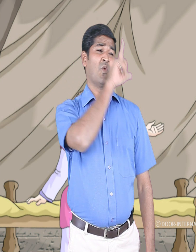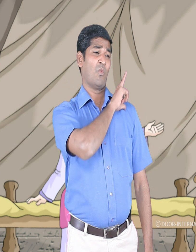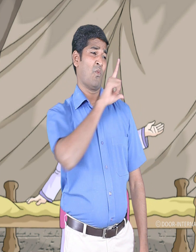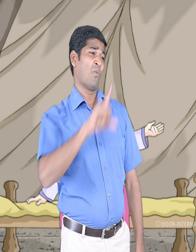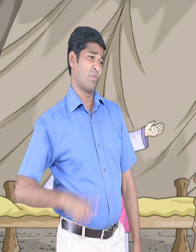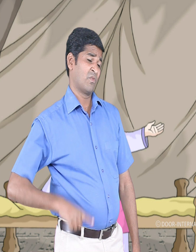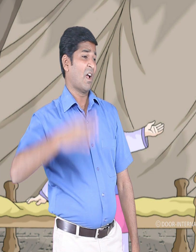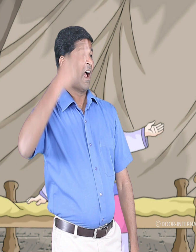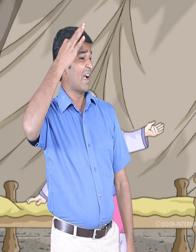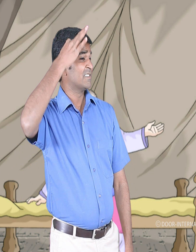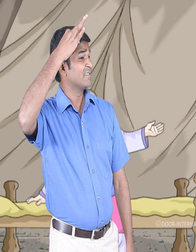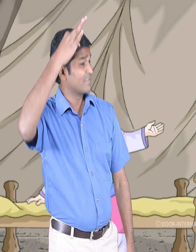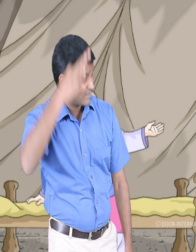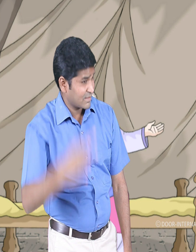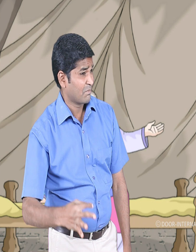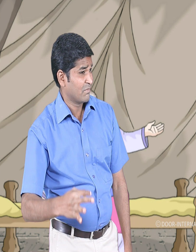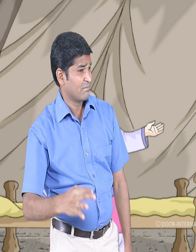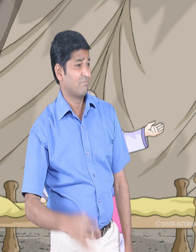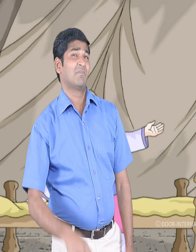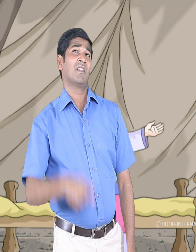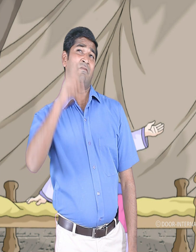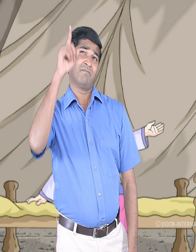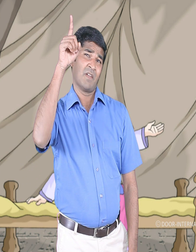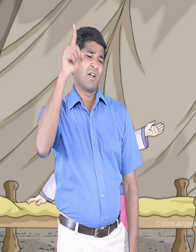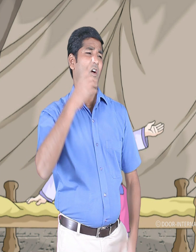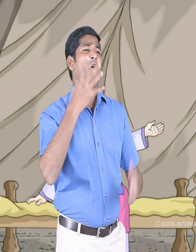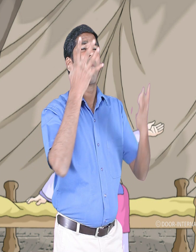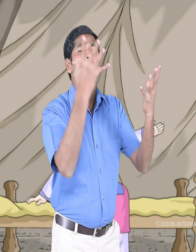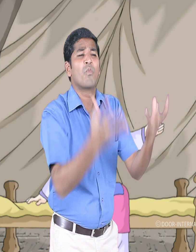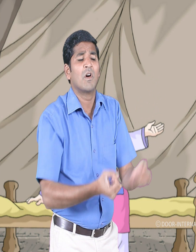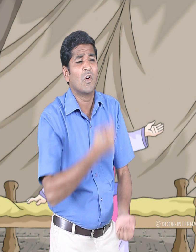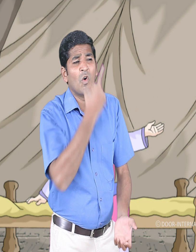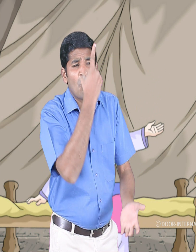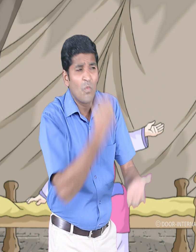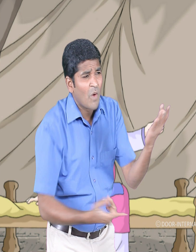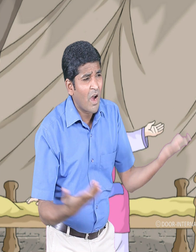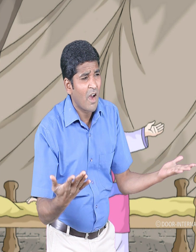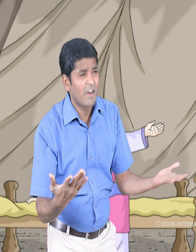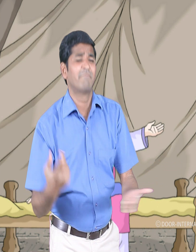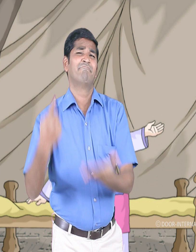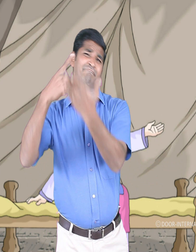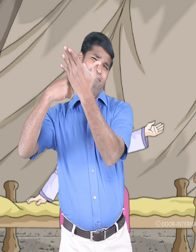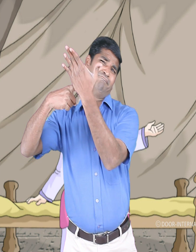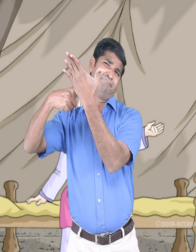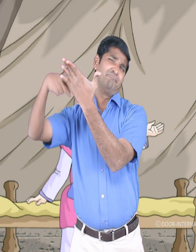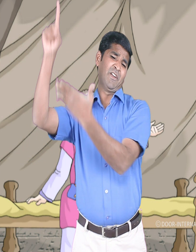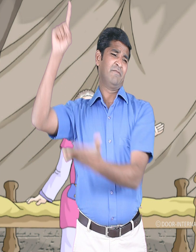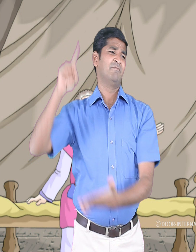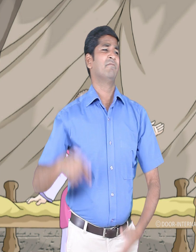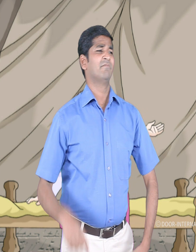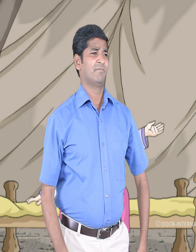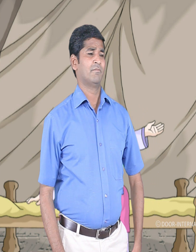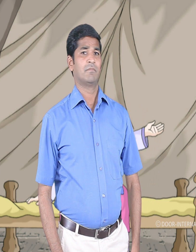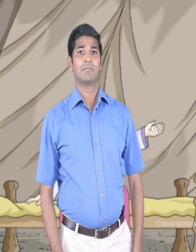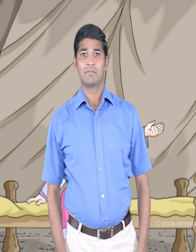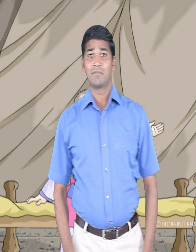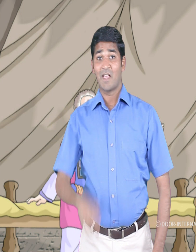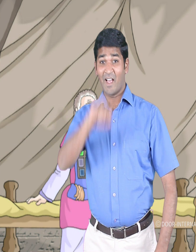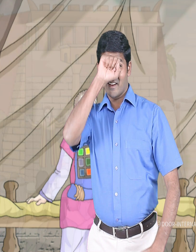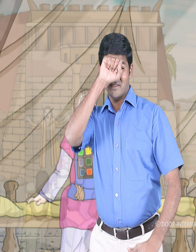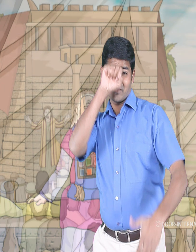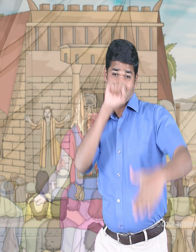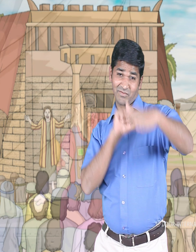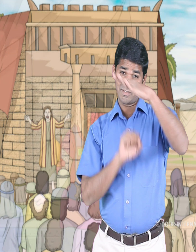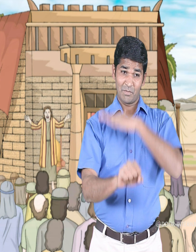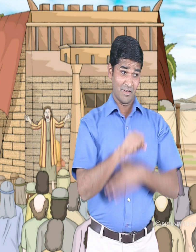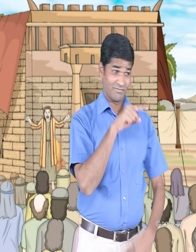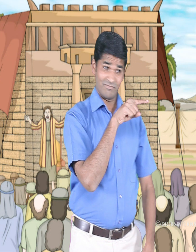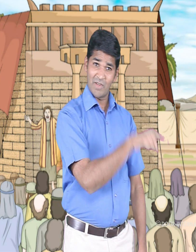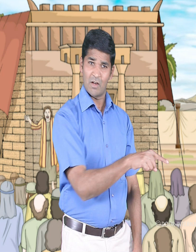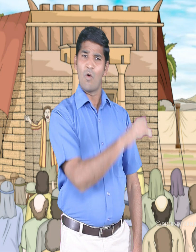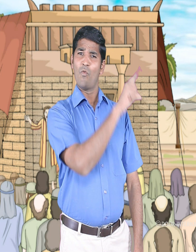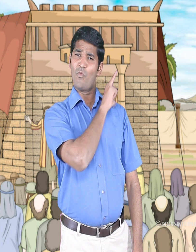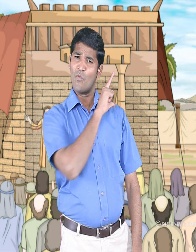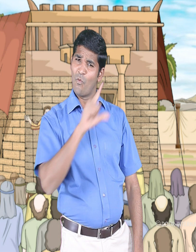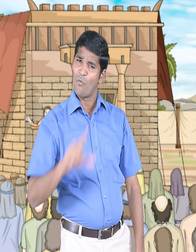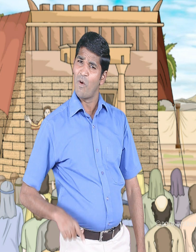“Let Him do what is good in His eyes.”